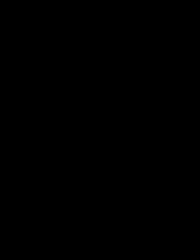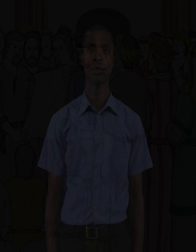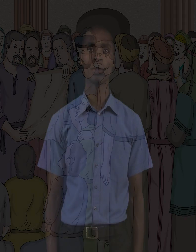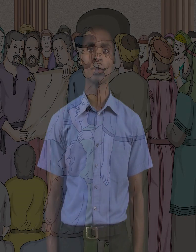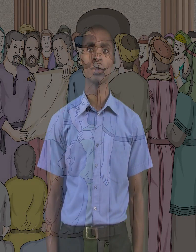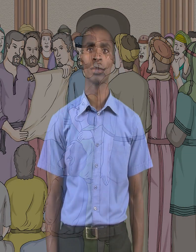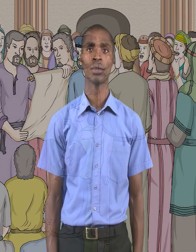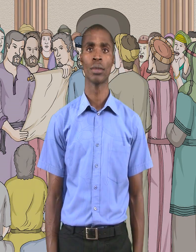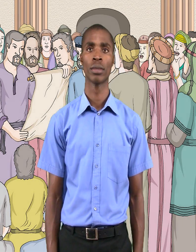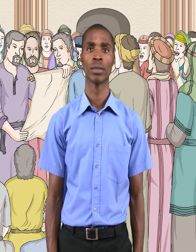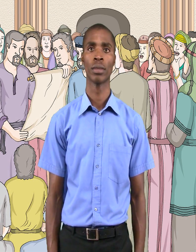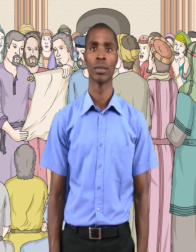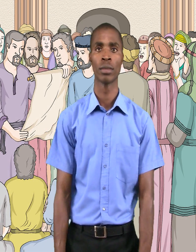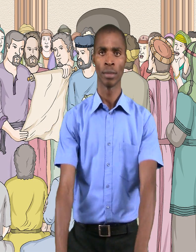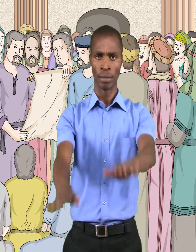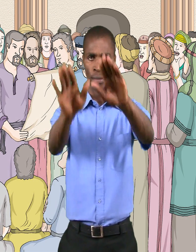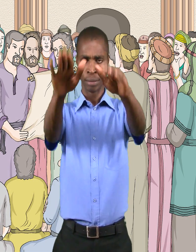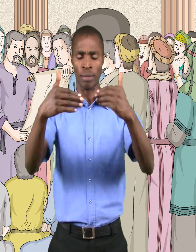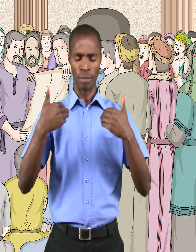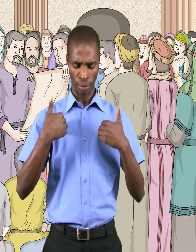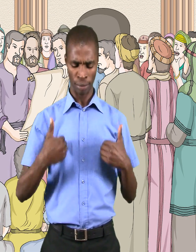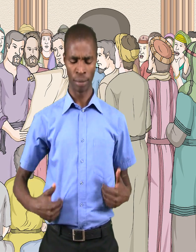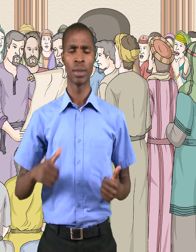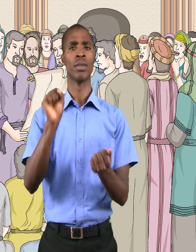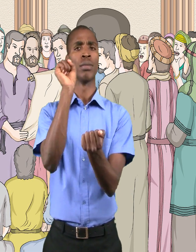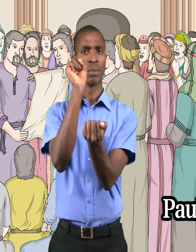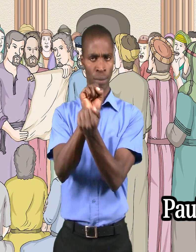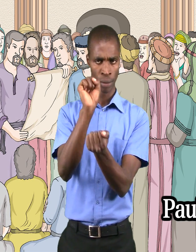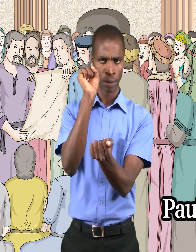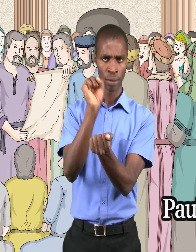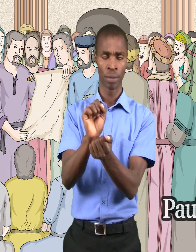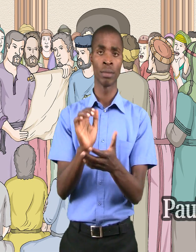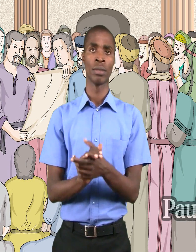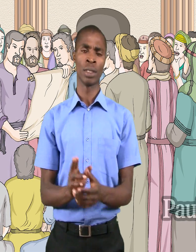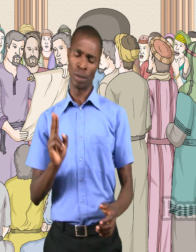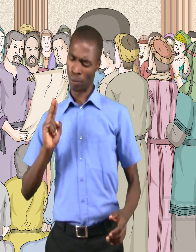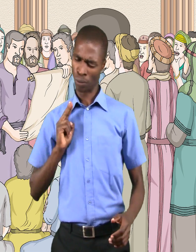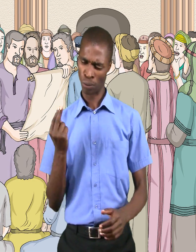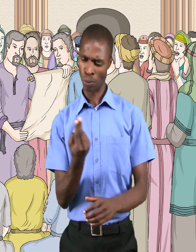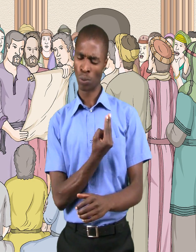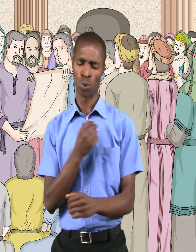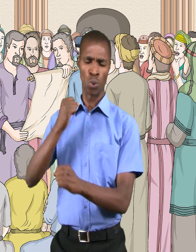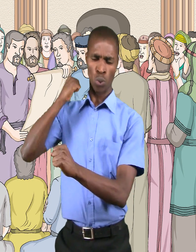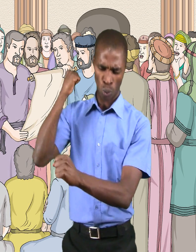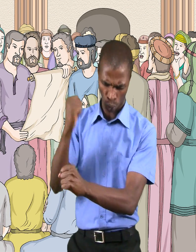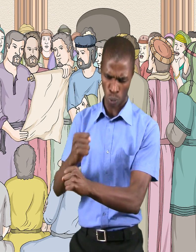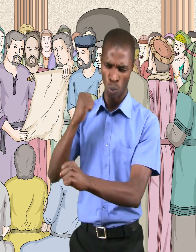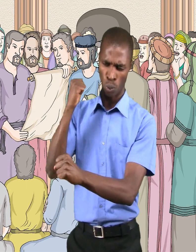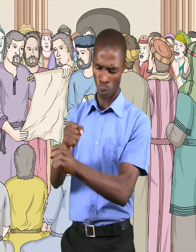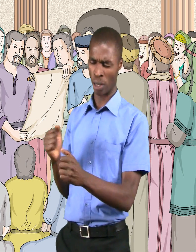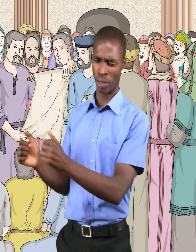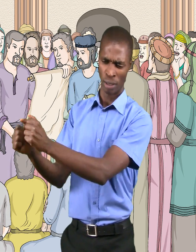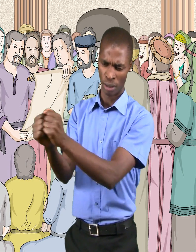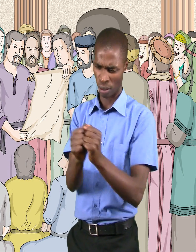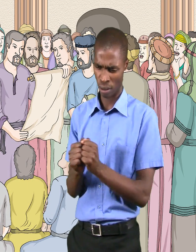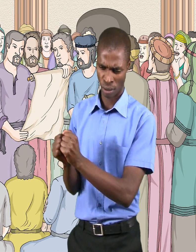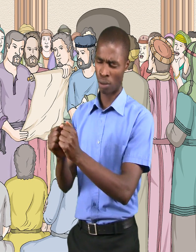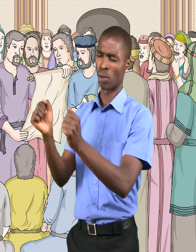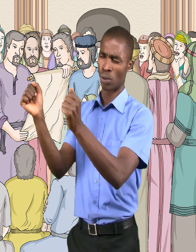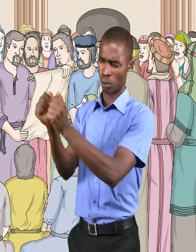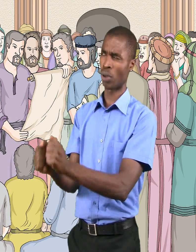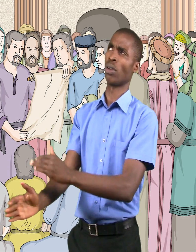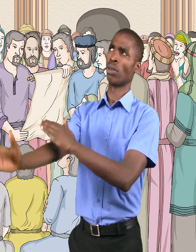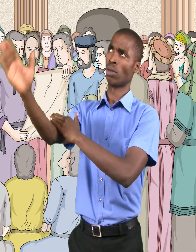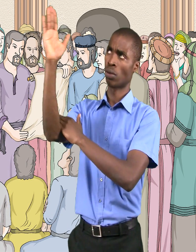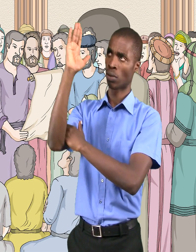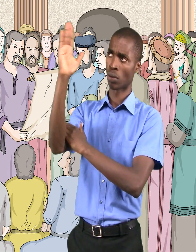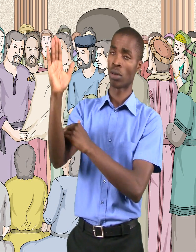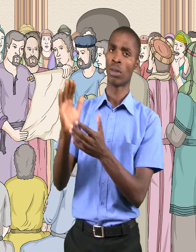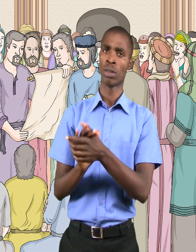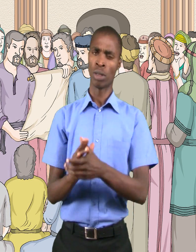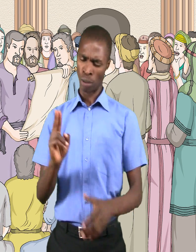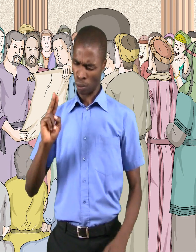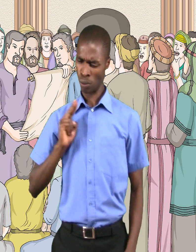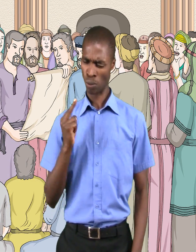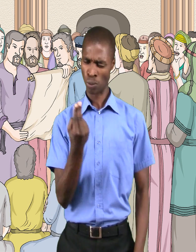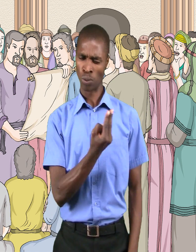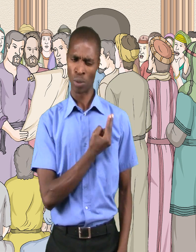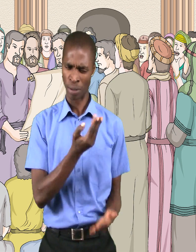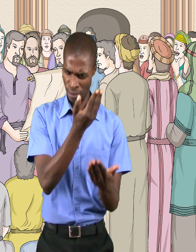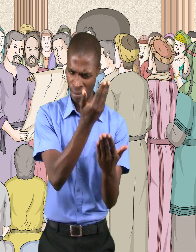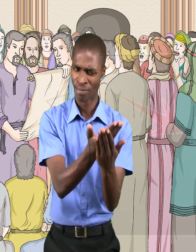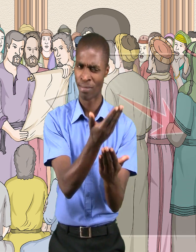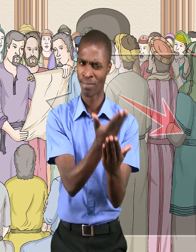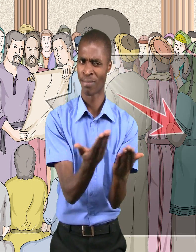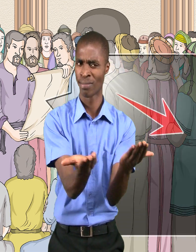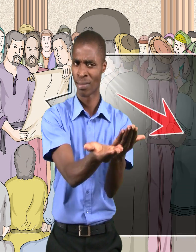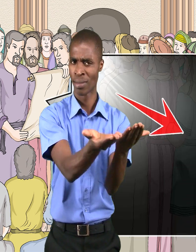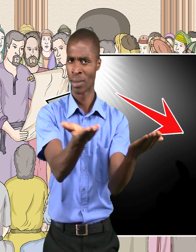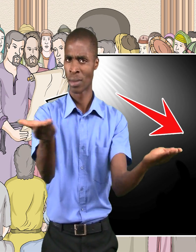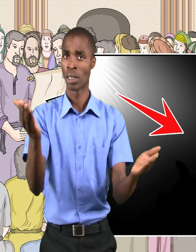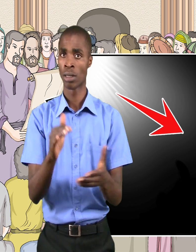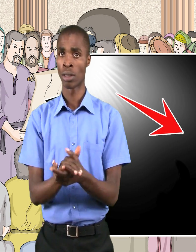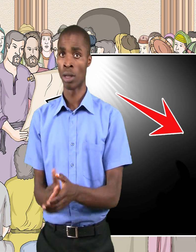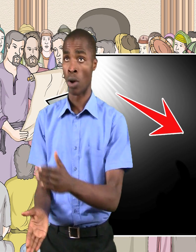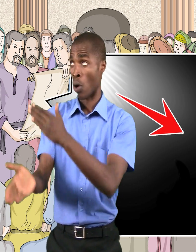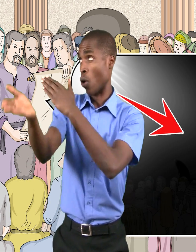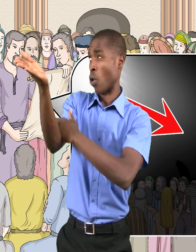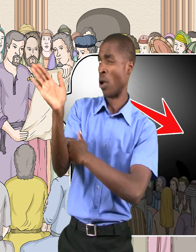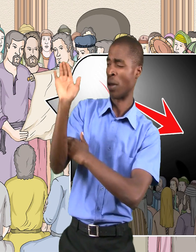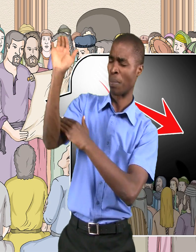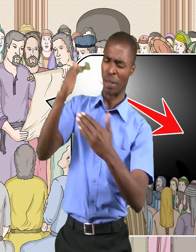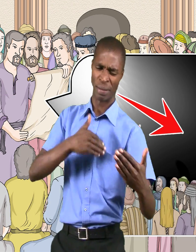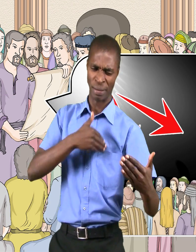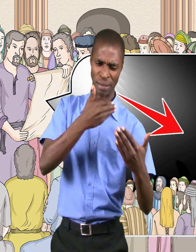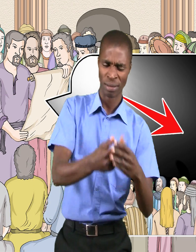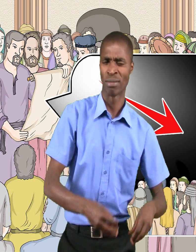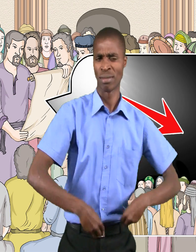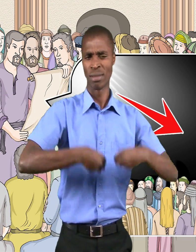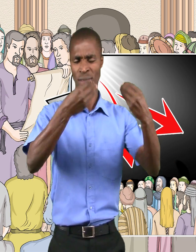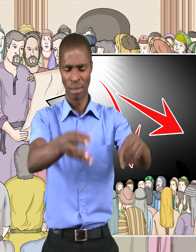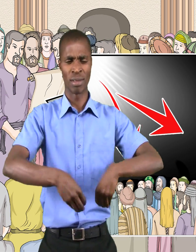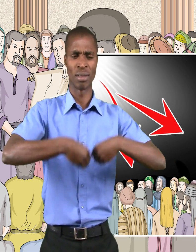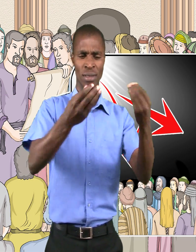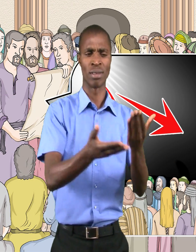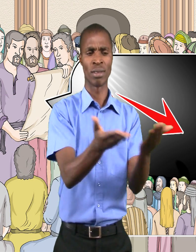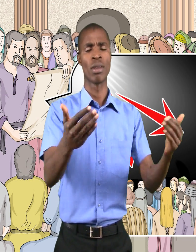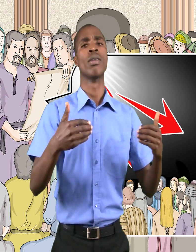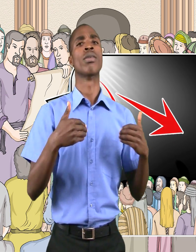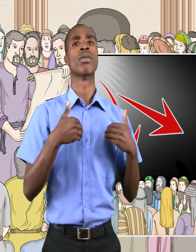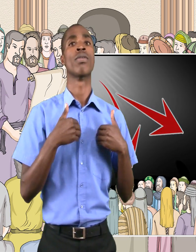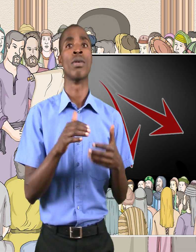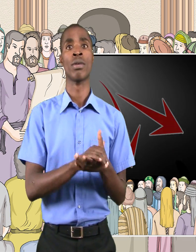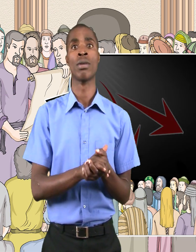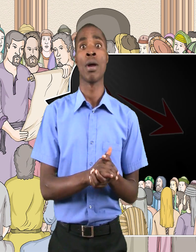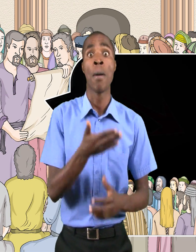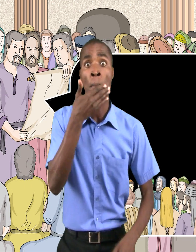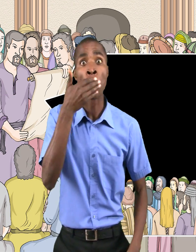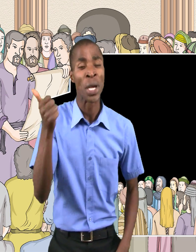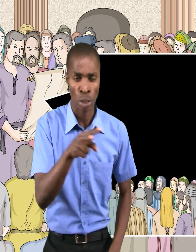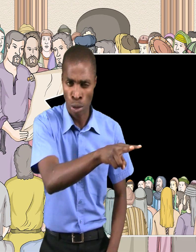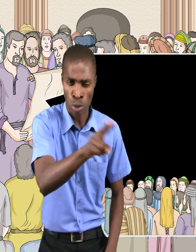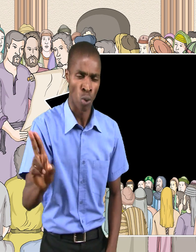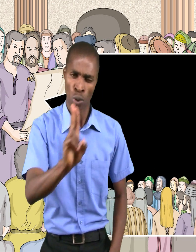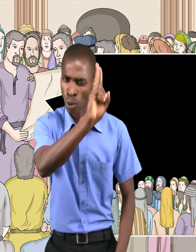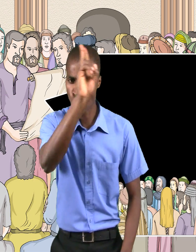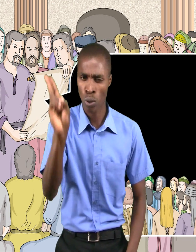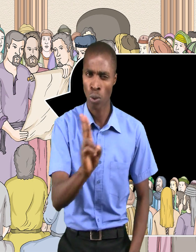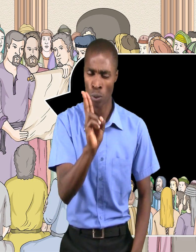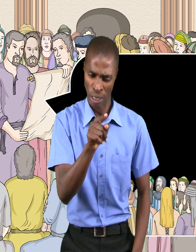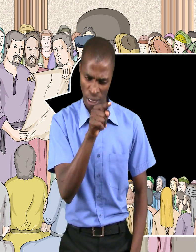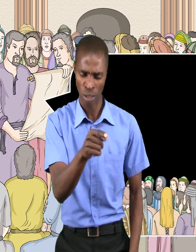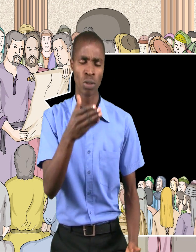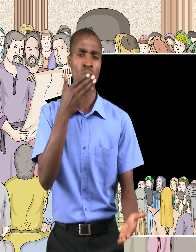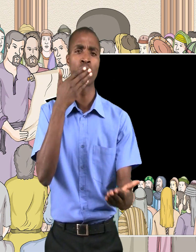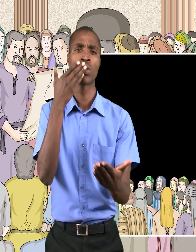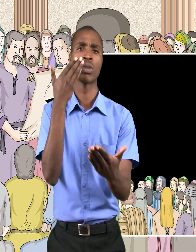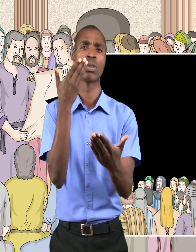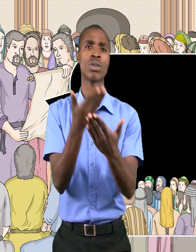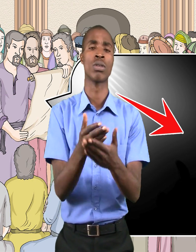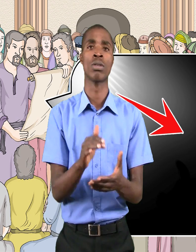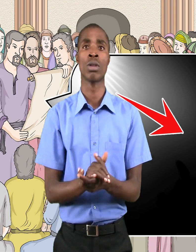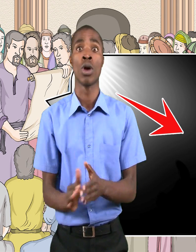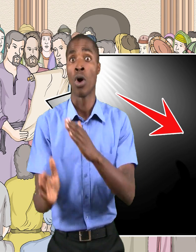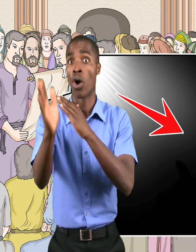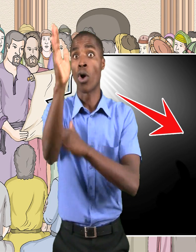As God’s fellow workers, then, we urge you not to receive God’s grace in vain.